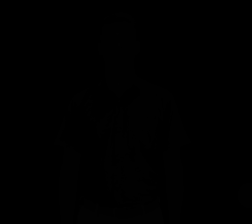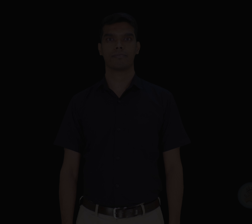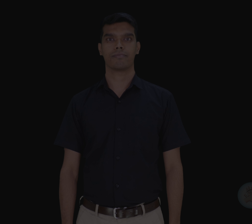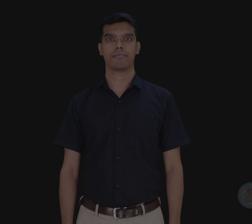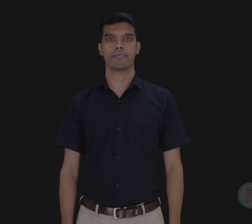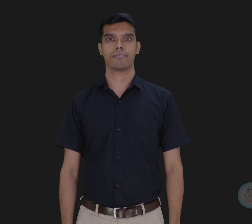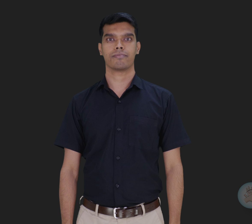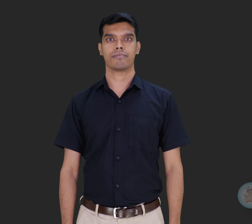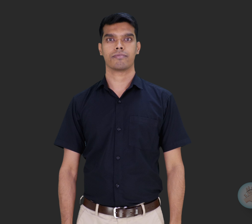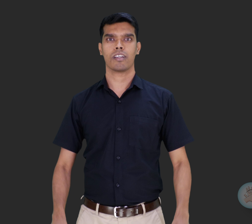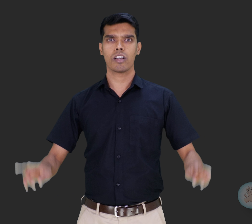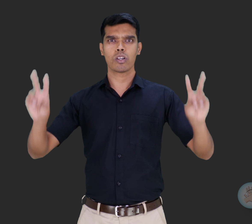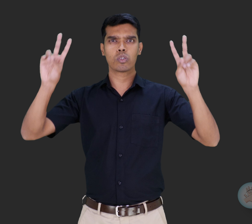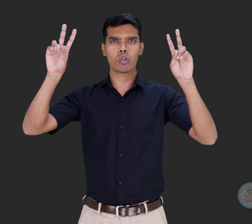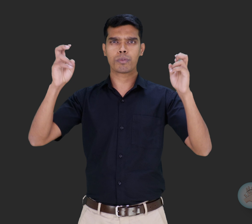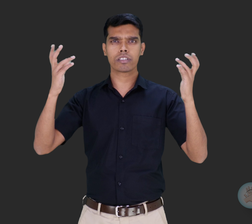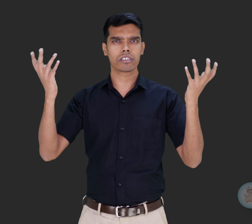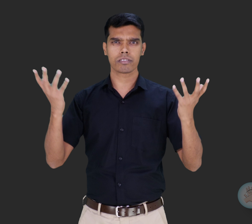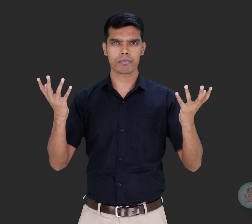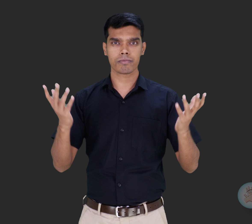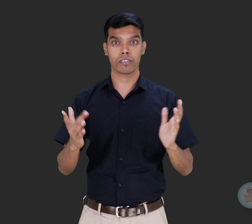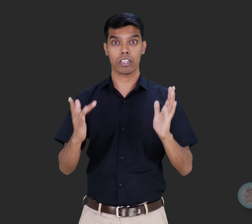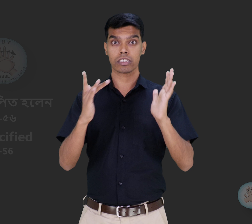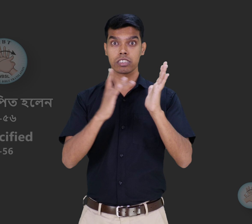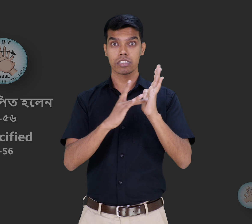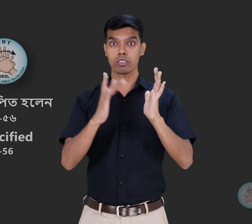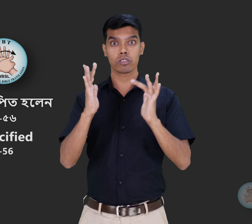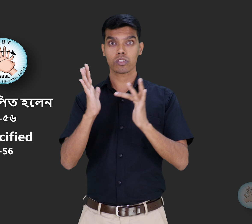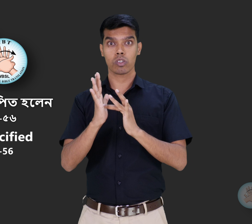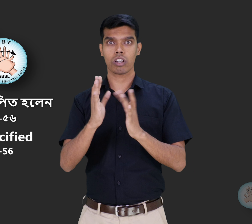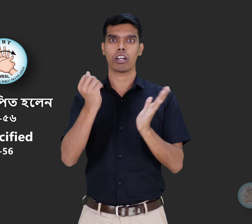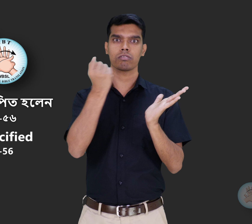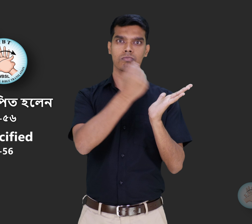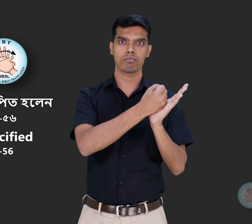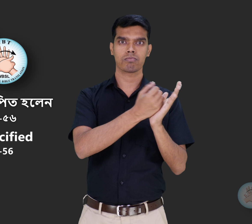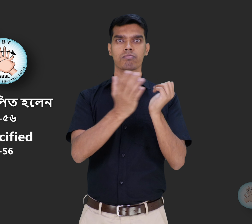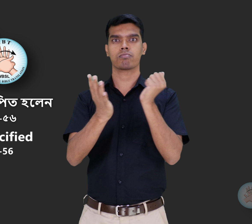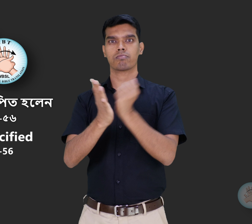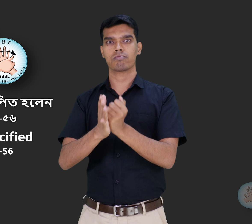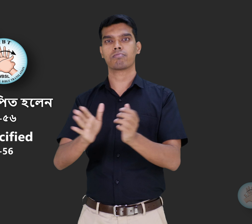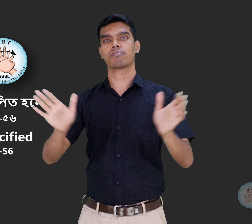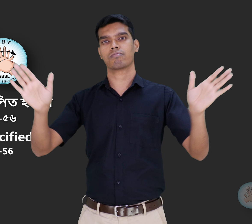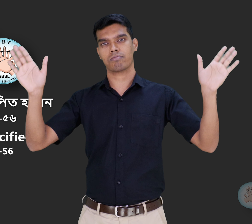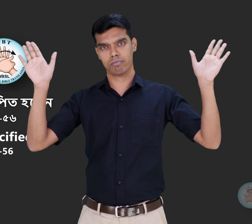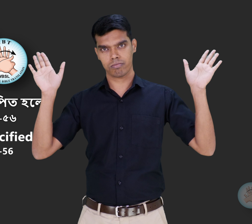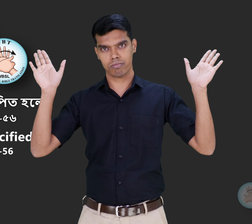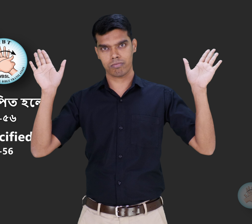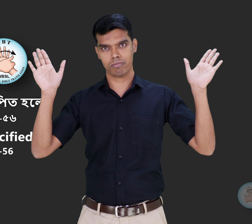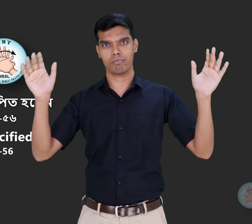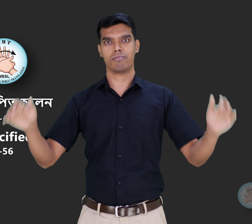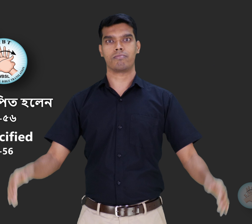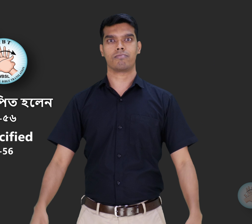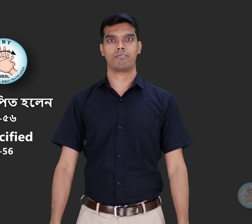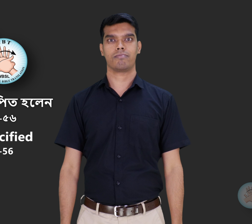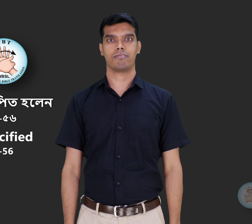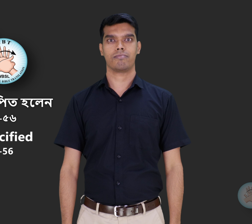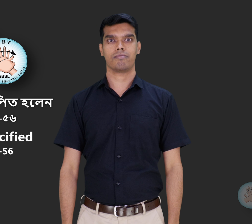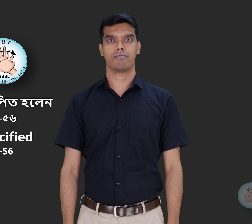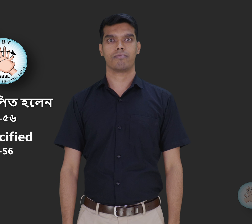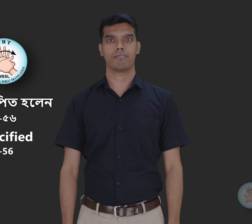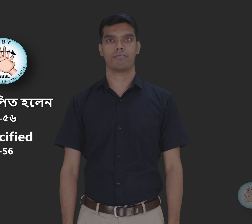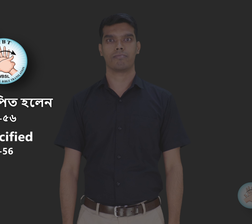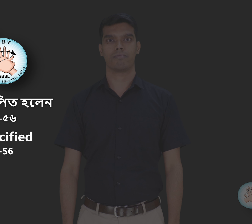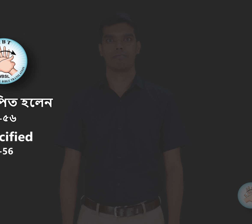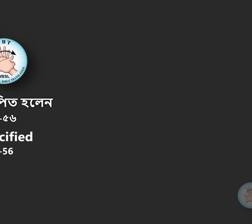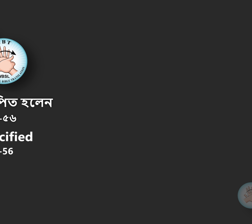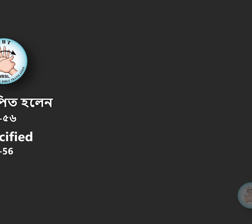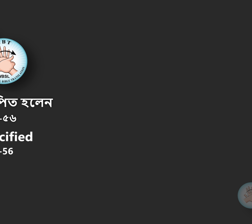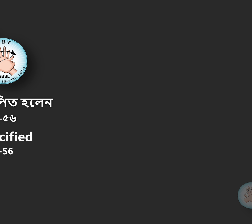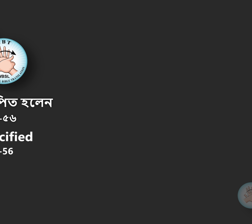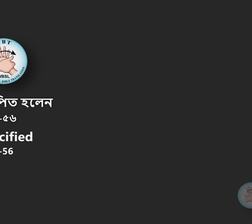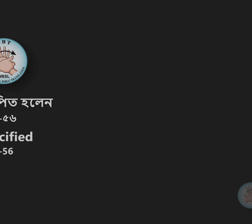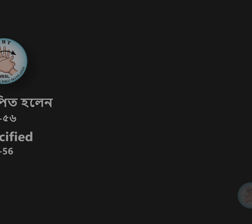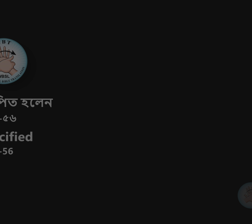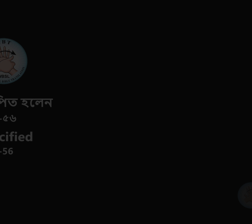Jesus is crucified